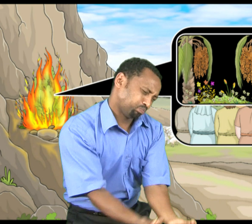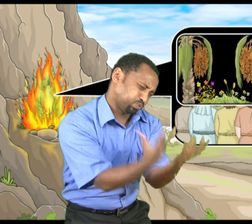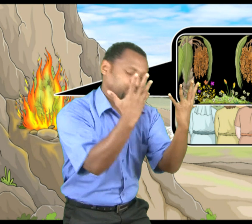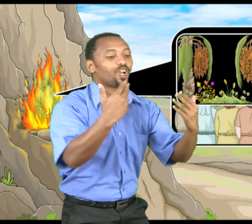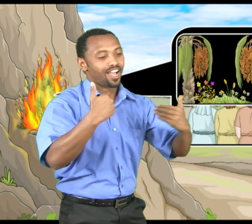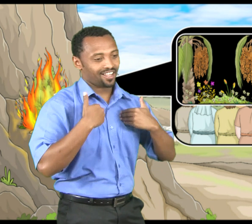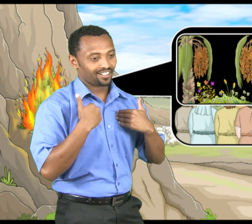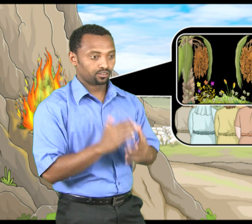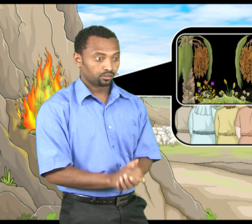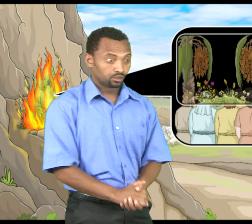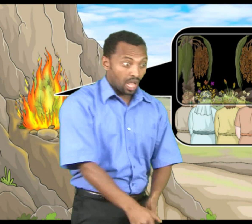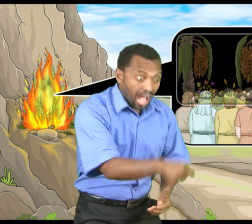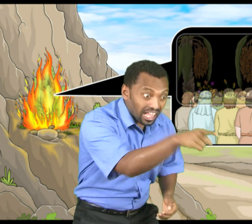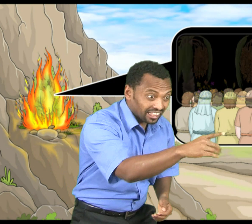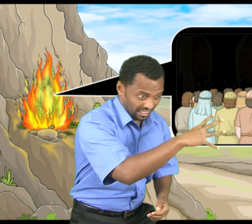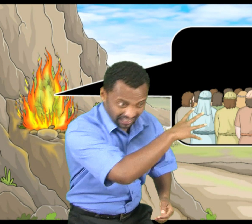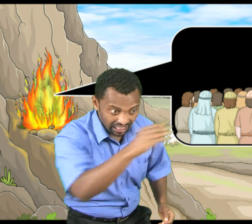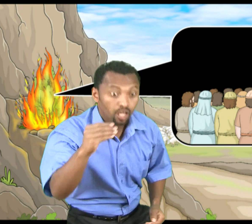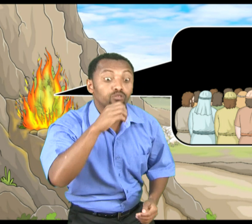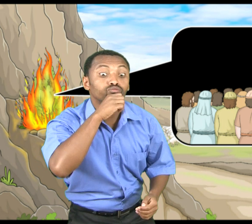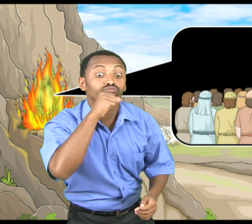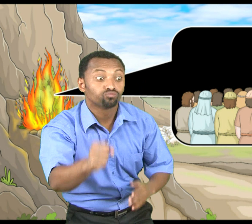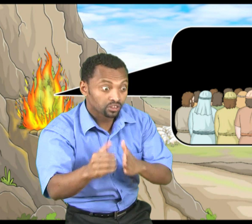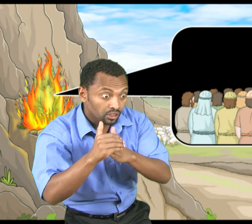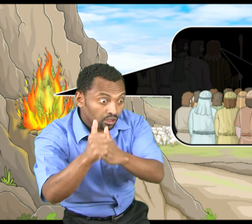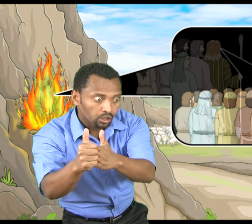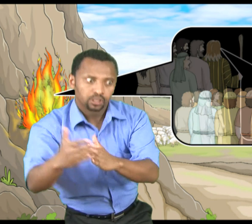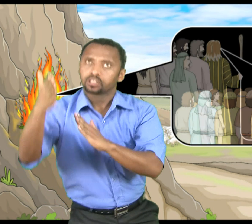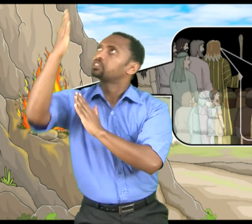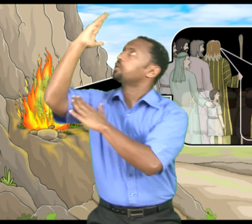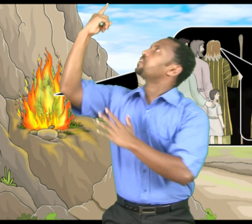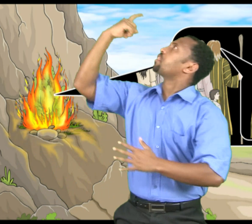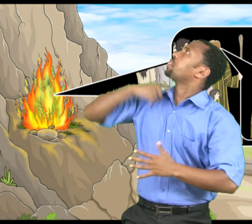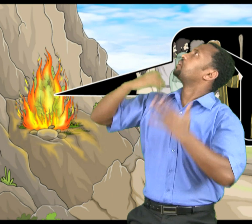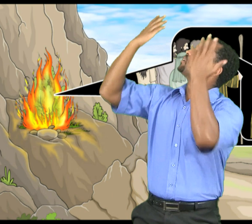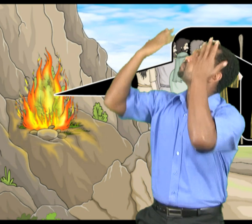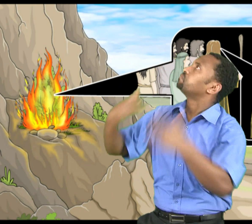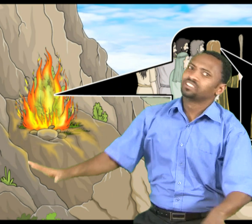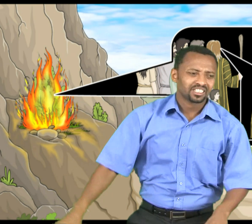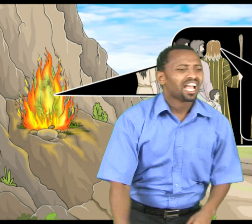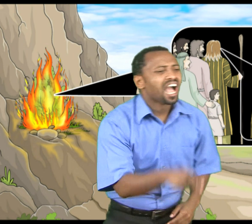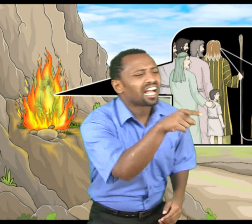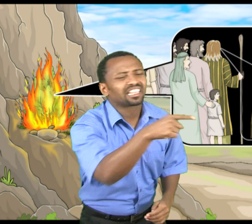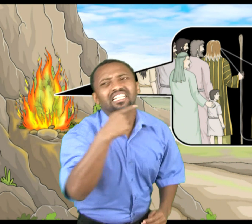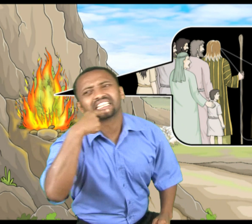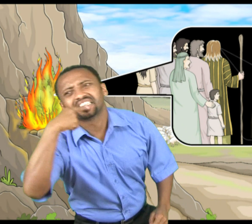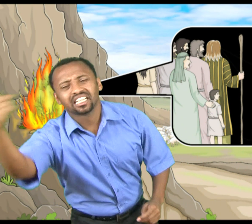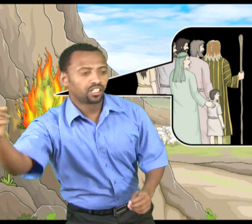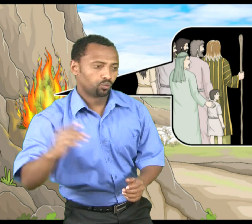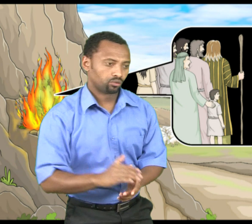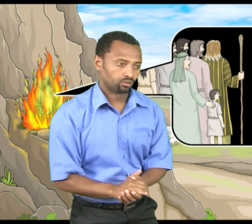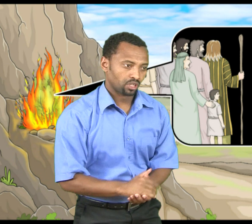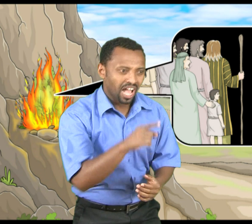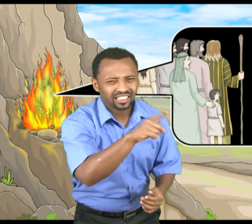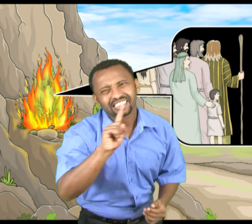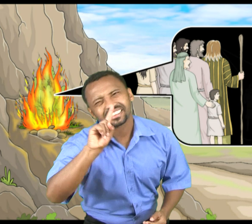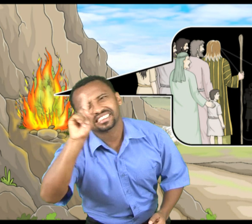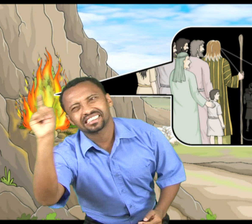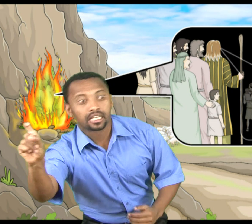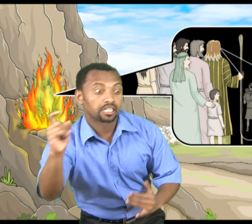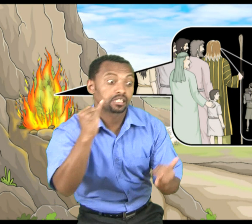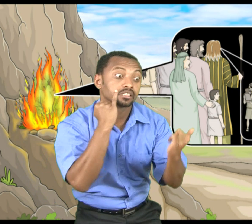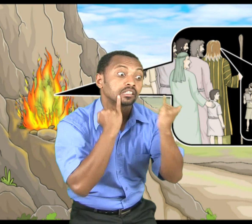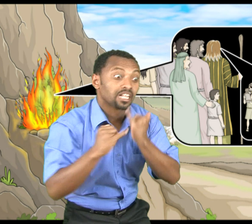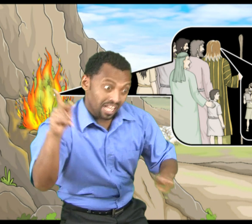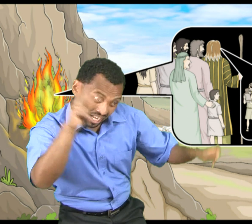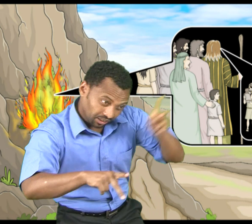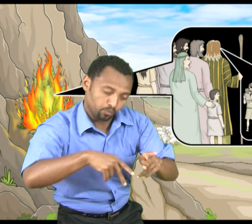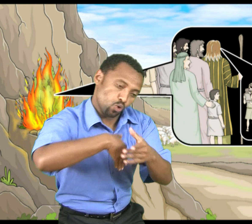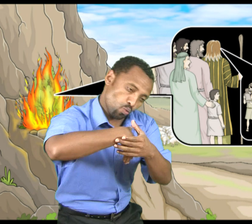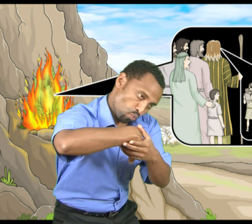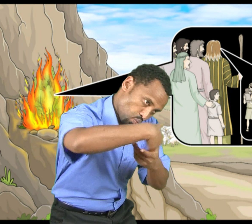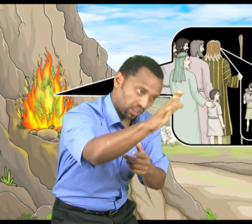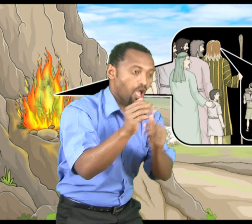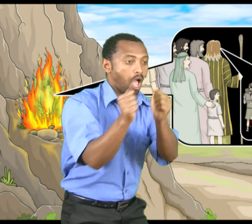The elders of Israel will listen to what you say, and you must go with them to the king of Egypt and tell him, ‘The LORD, the God of the Hebrews, has met with us.